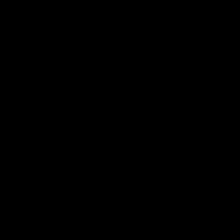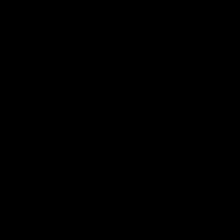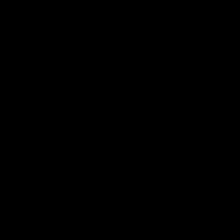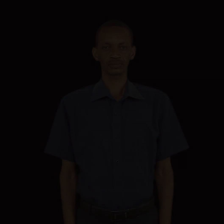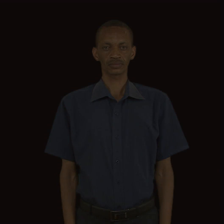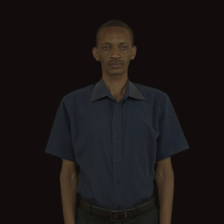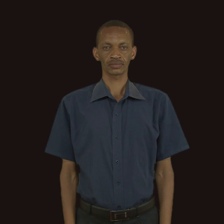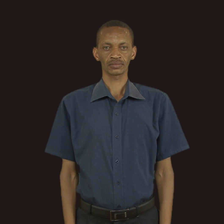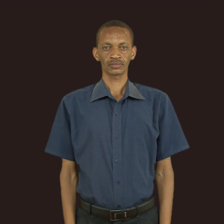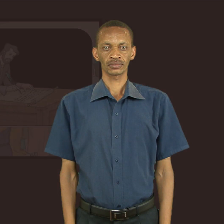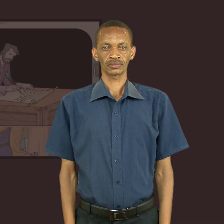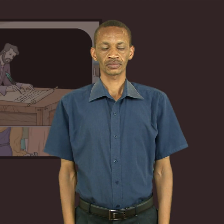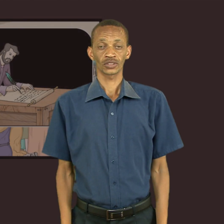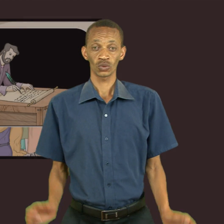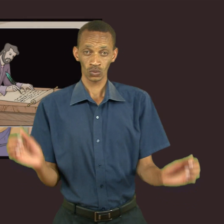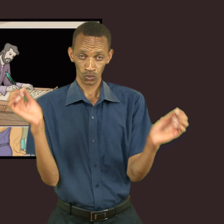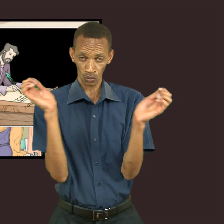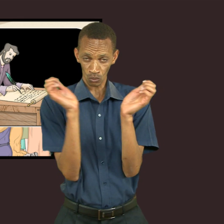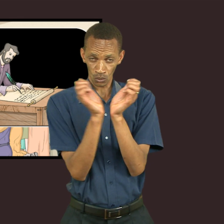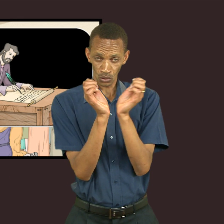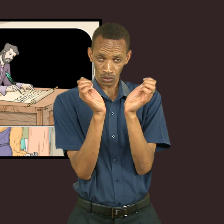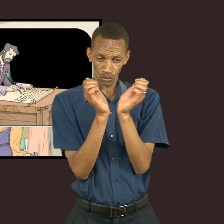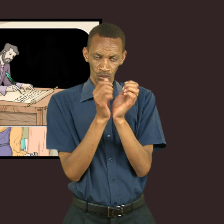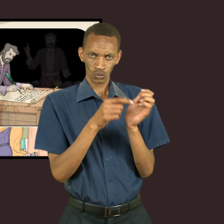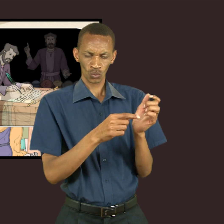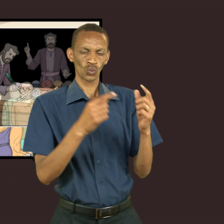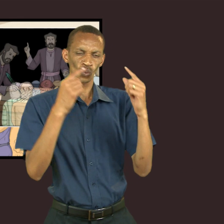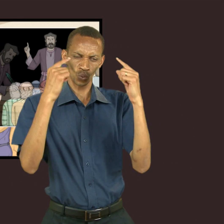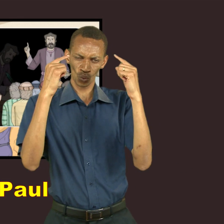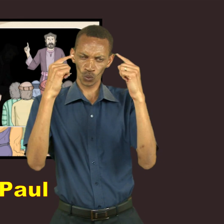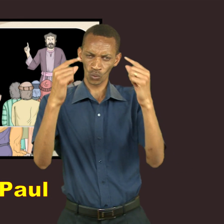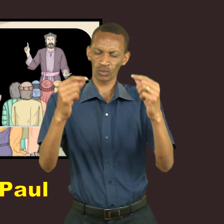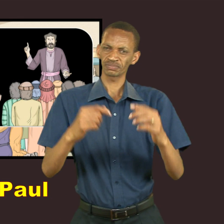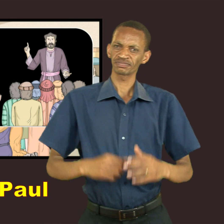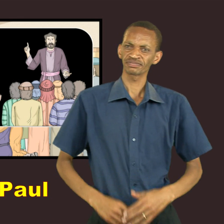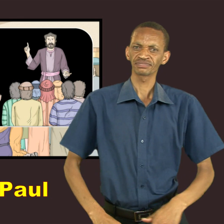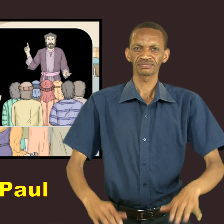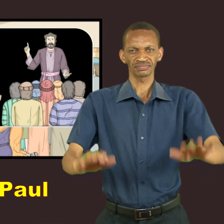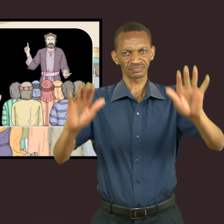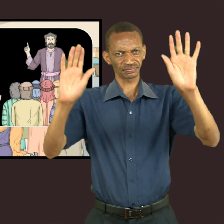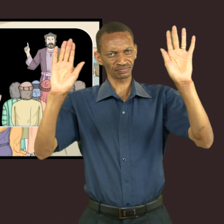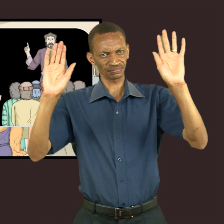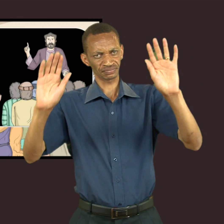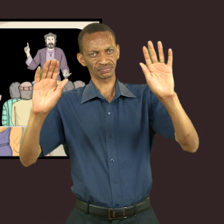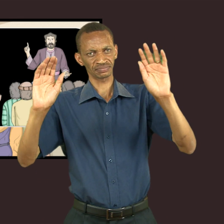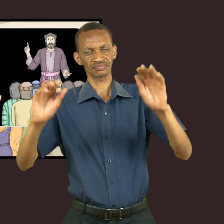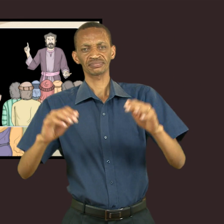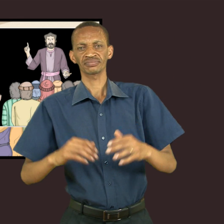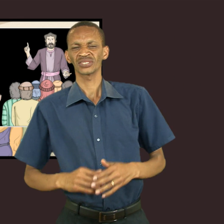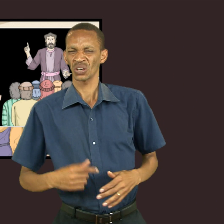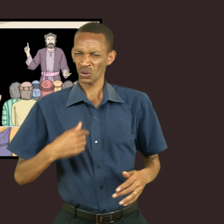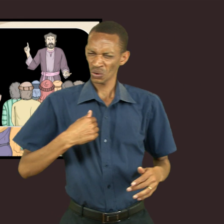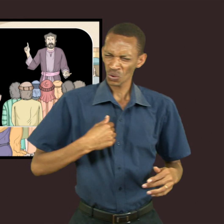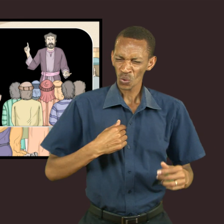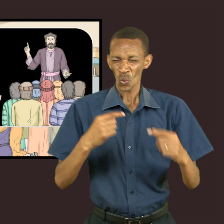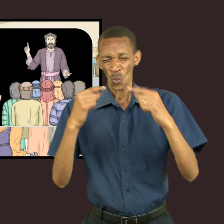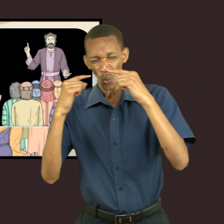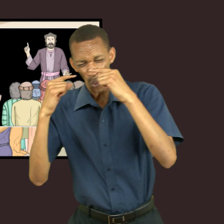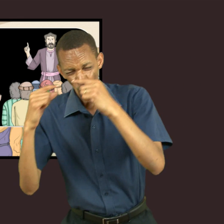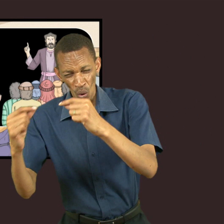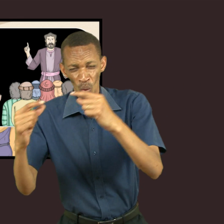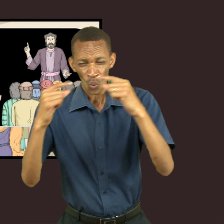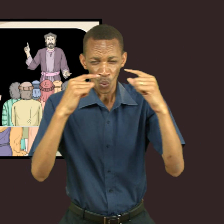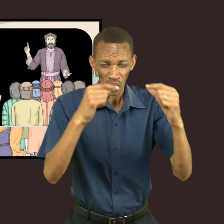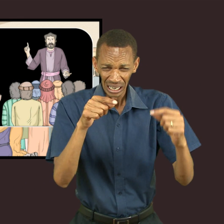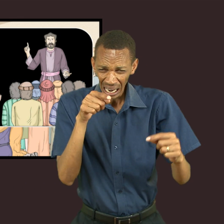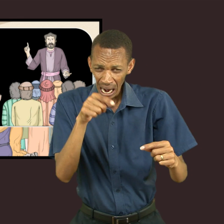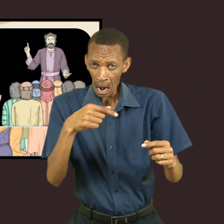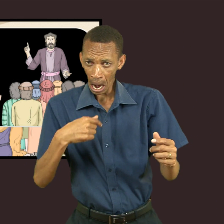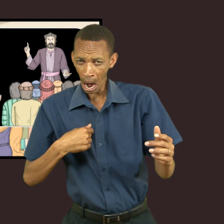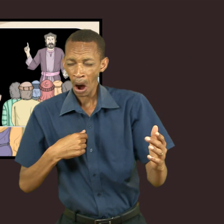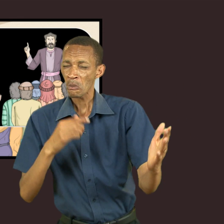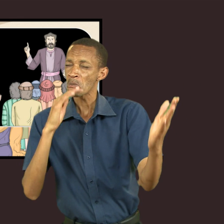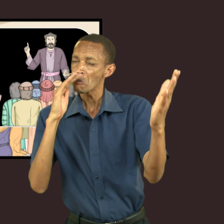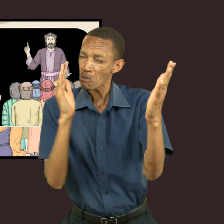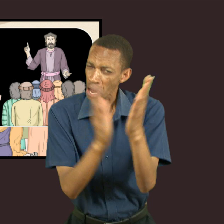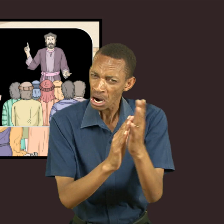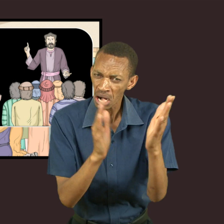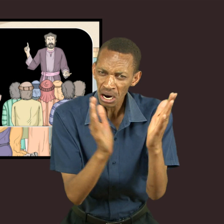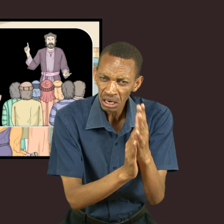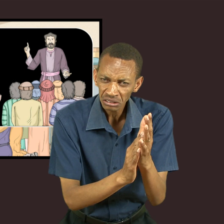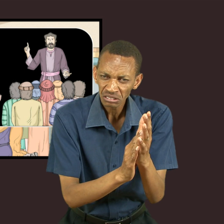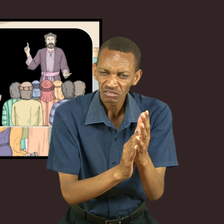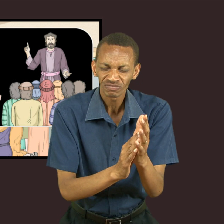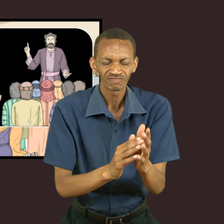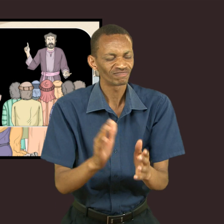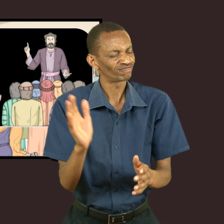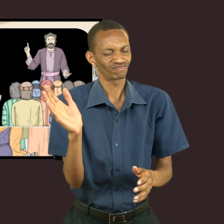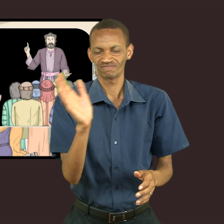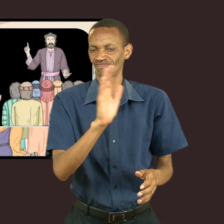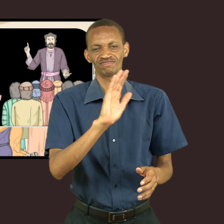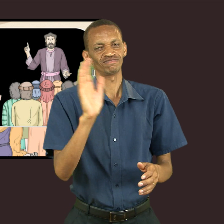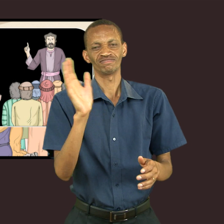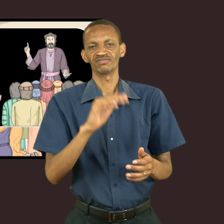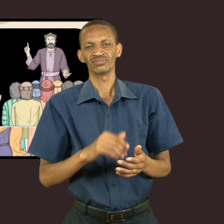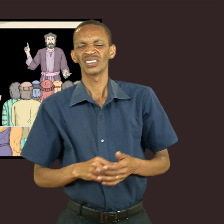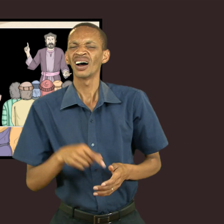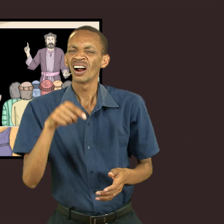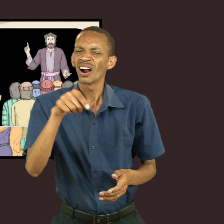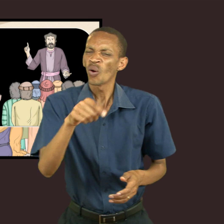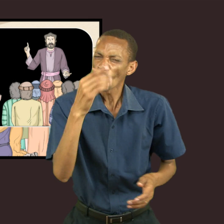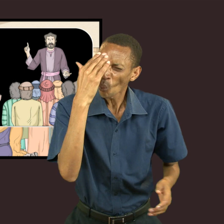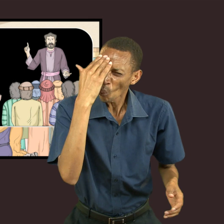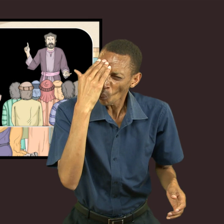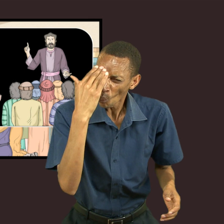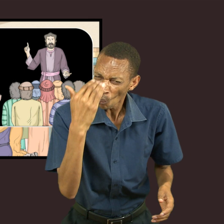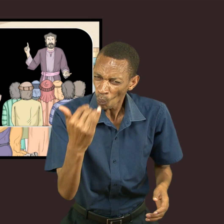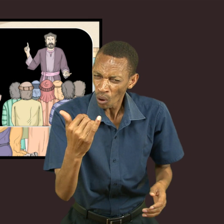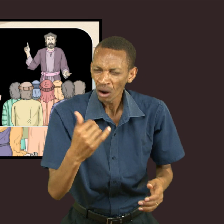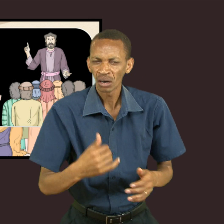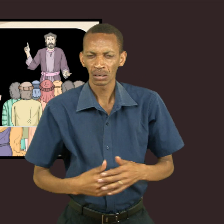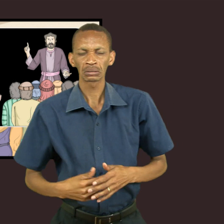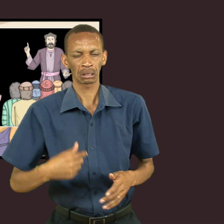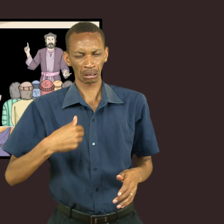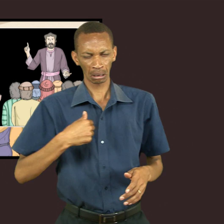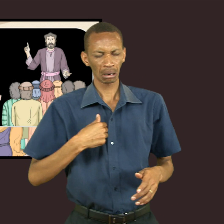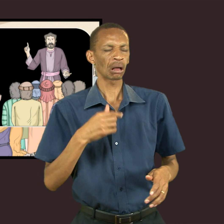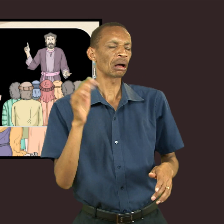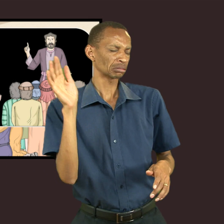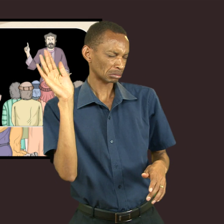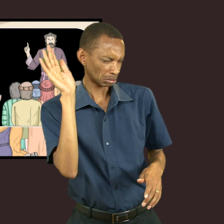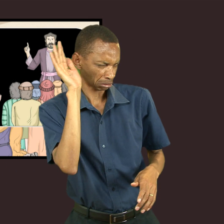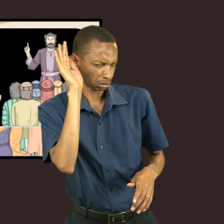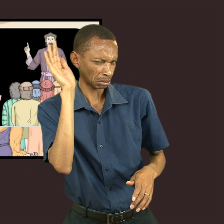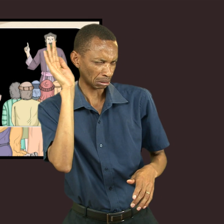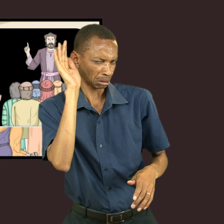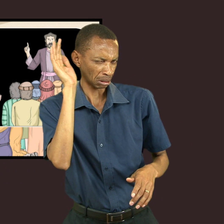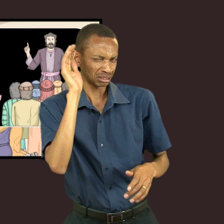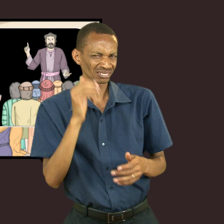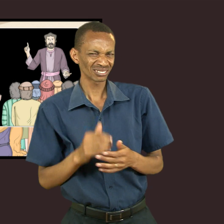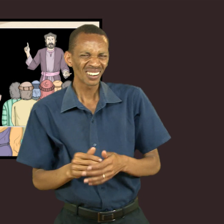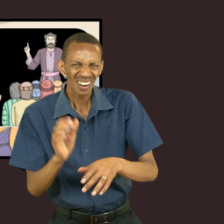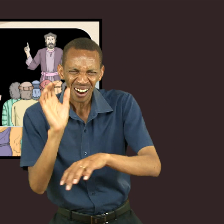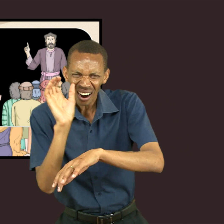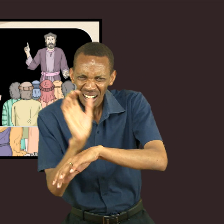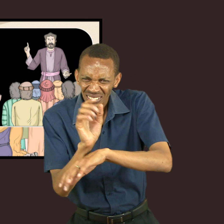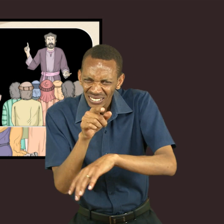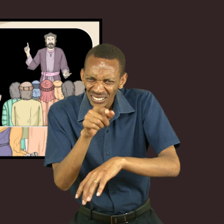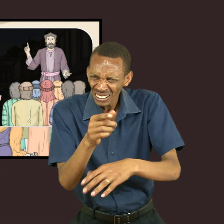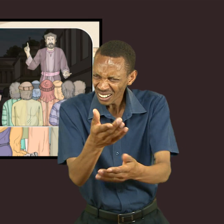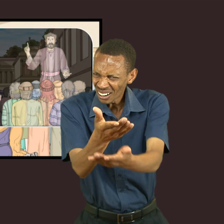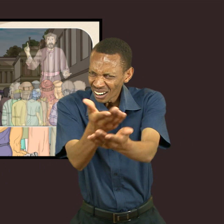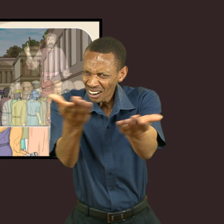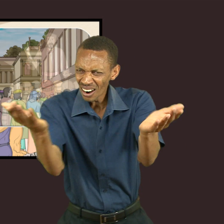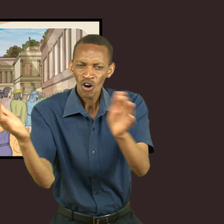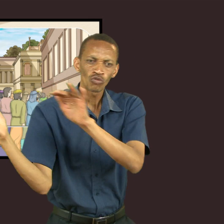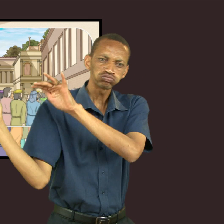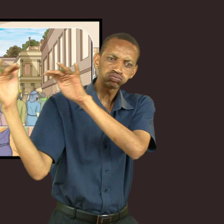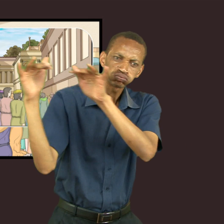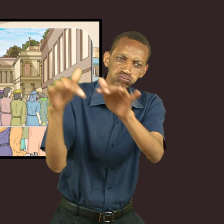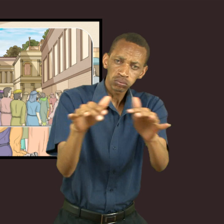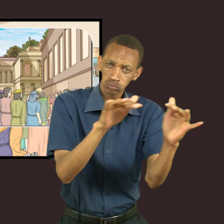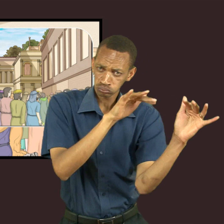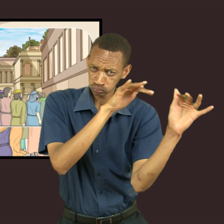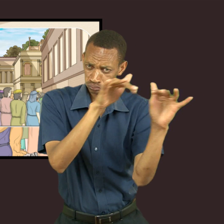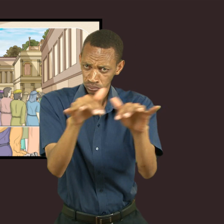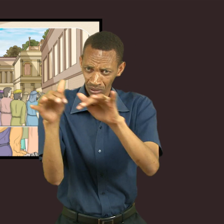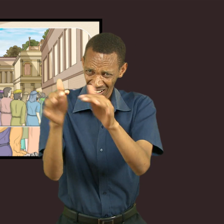In the following instructions I have no praise to offer, because your gatherings do more harm than good.